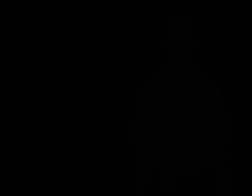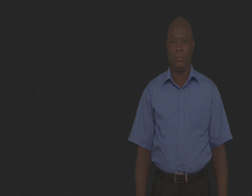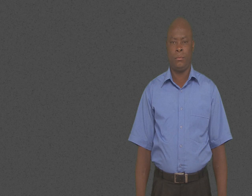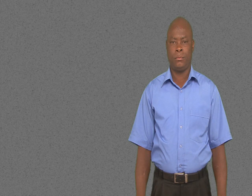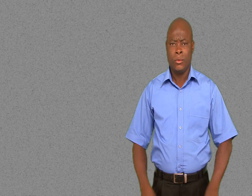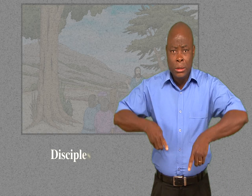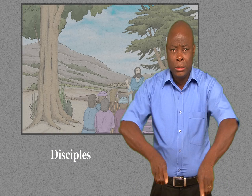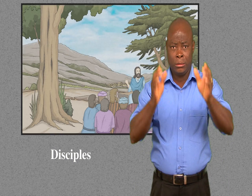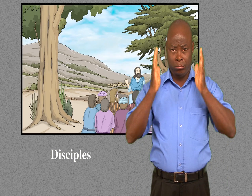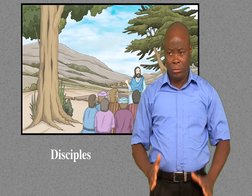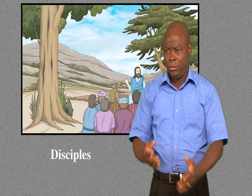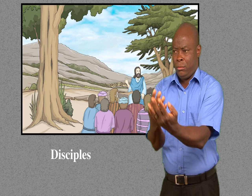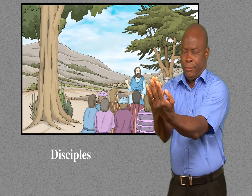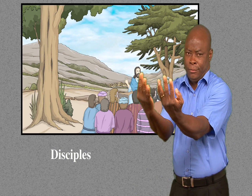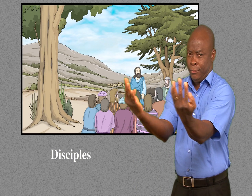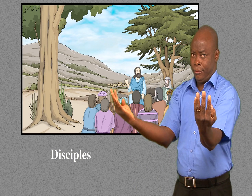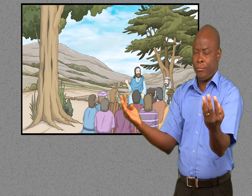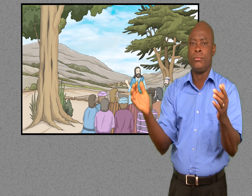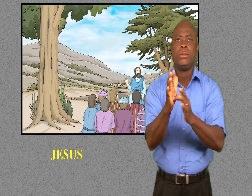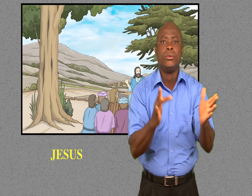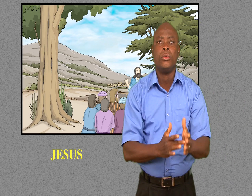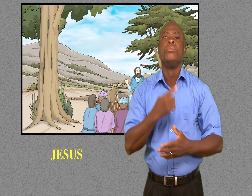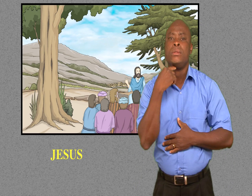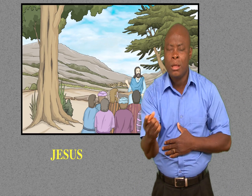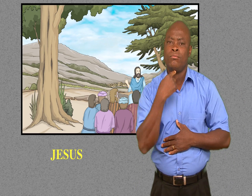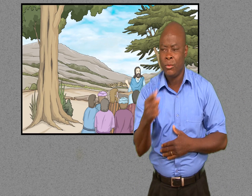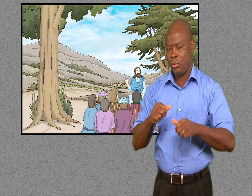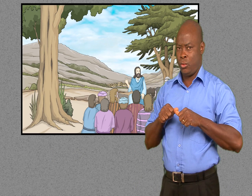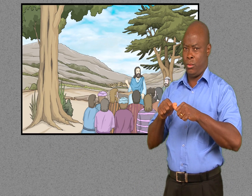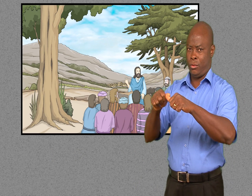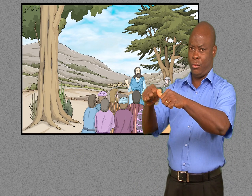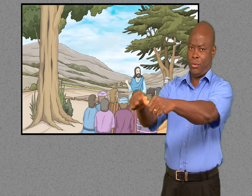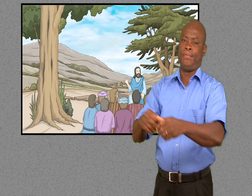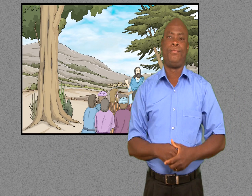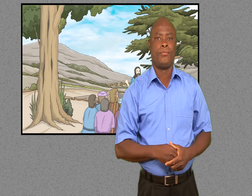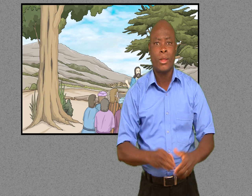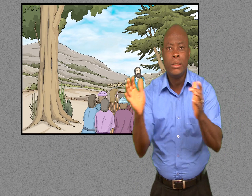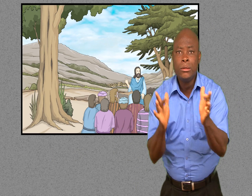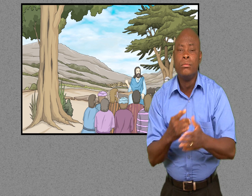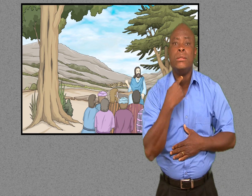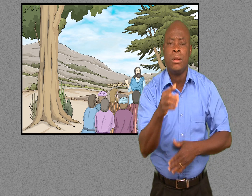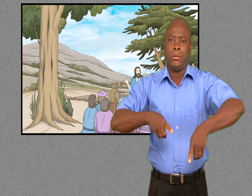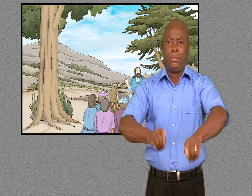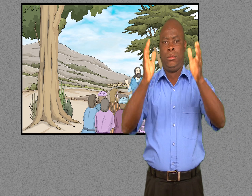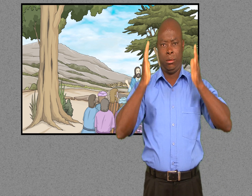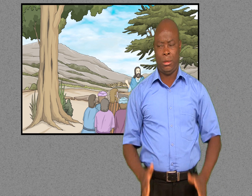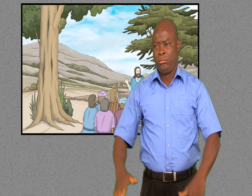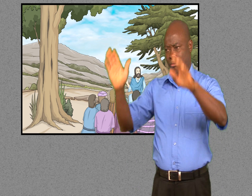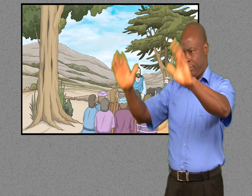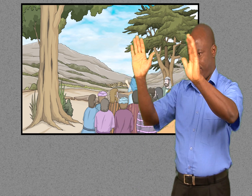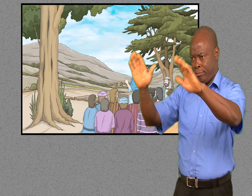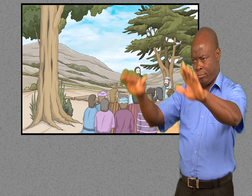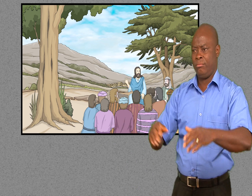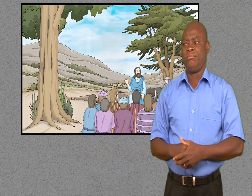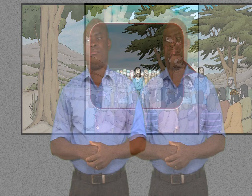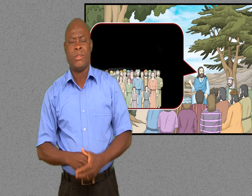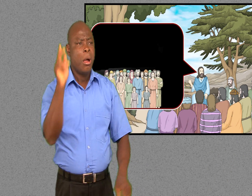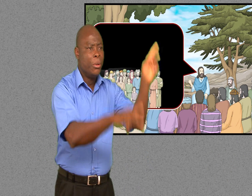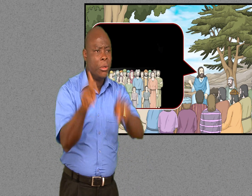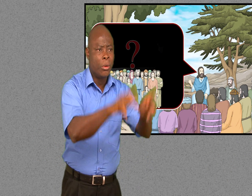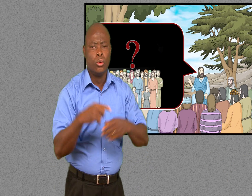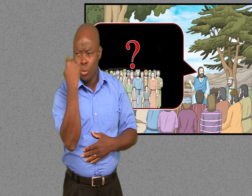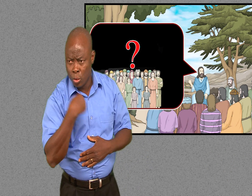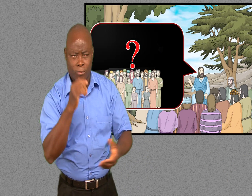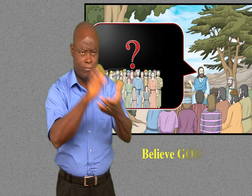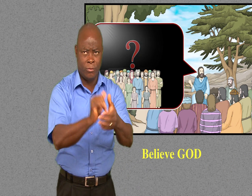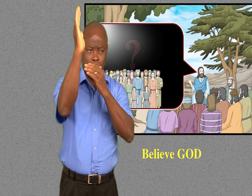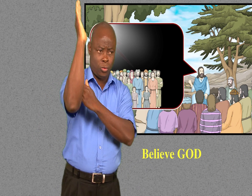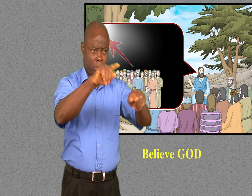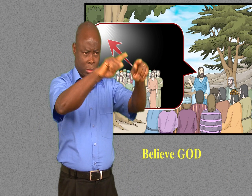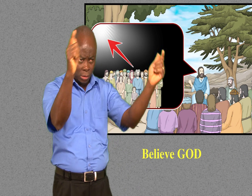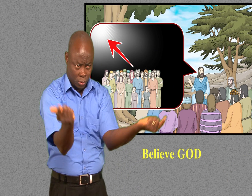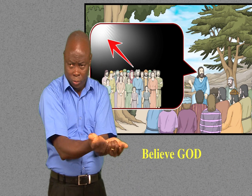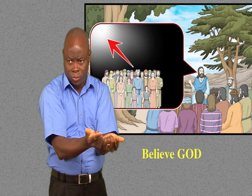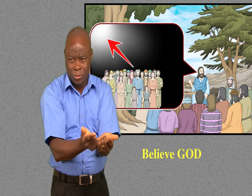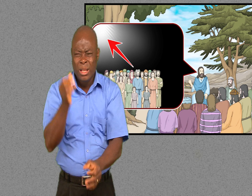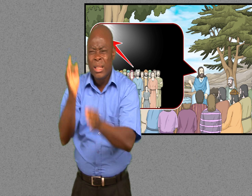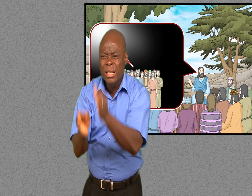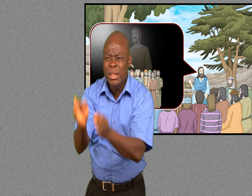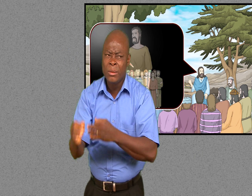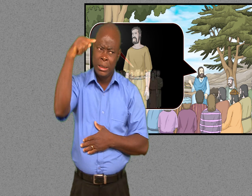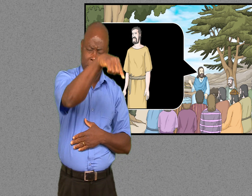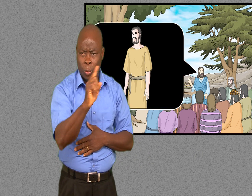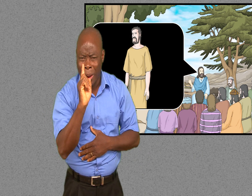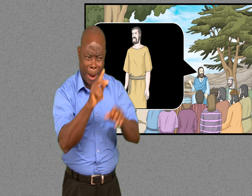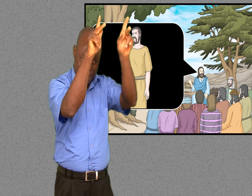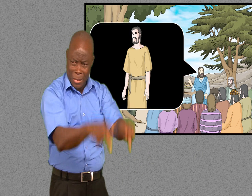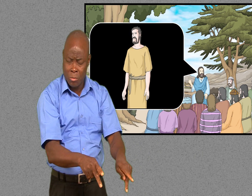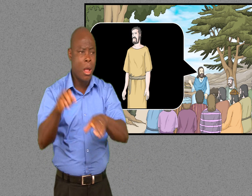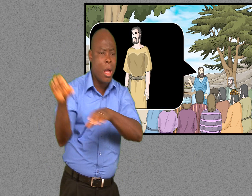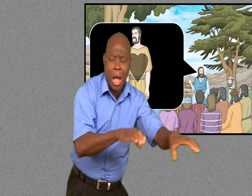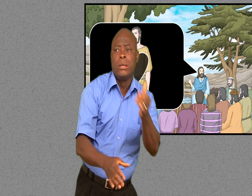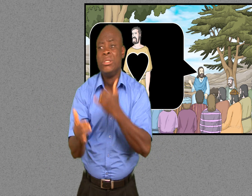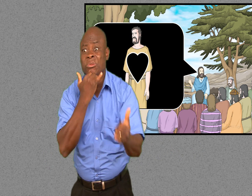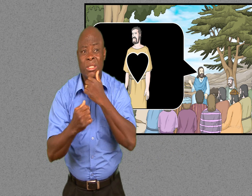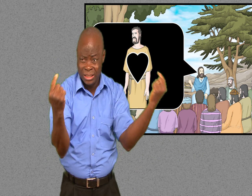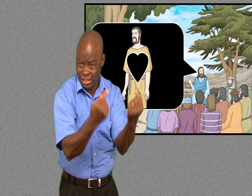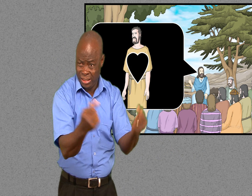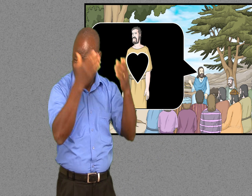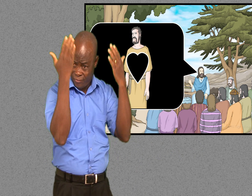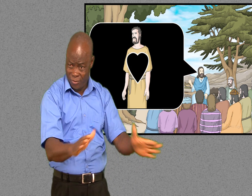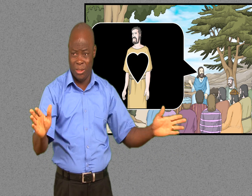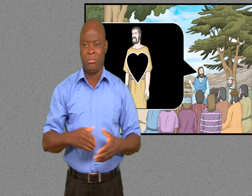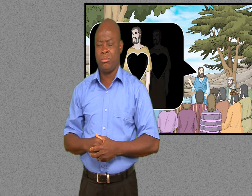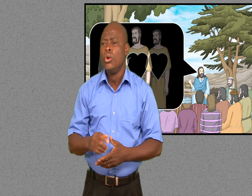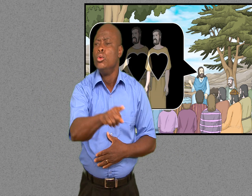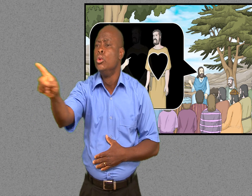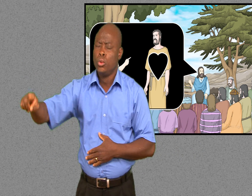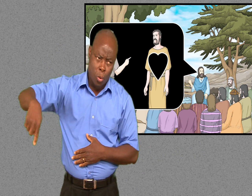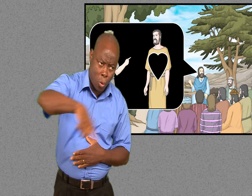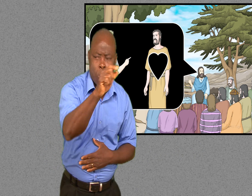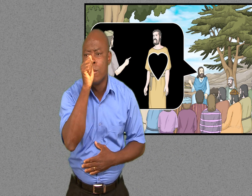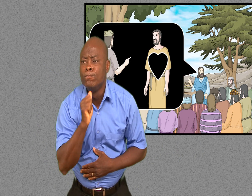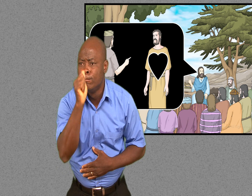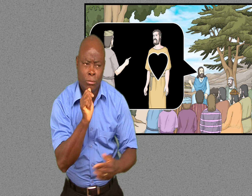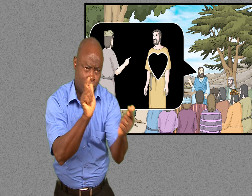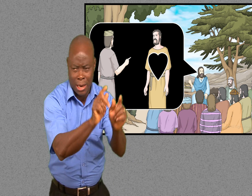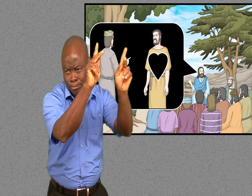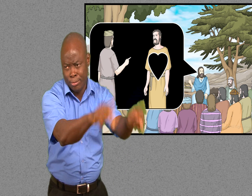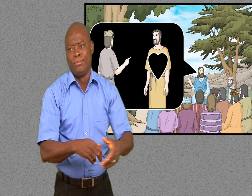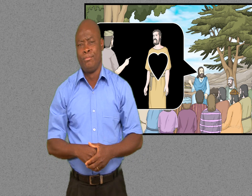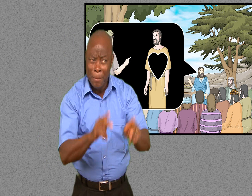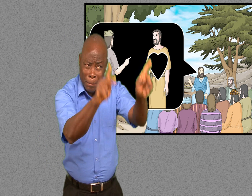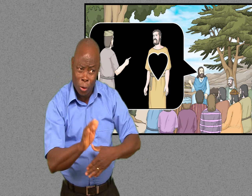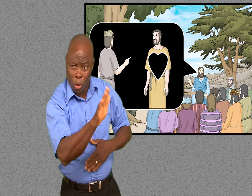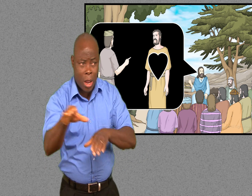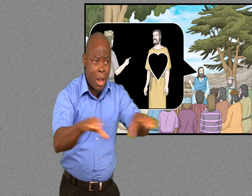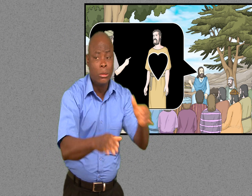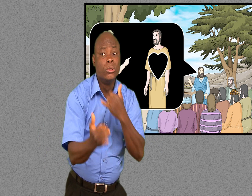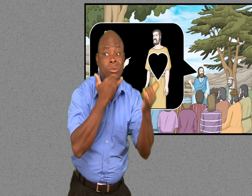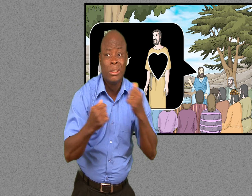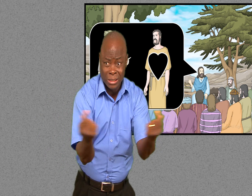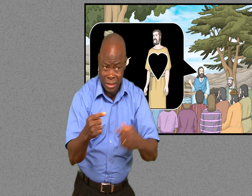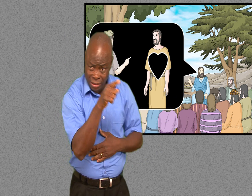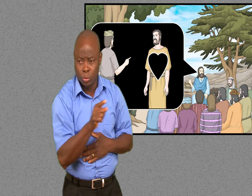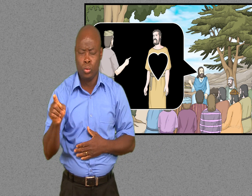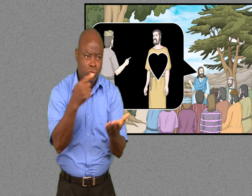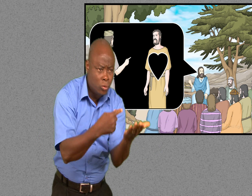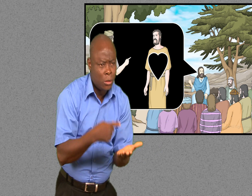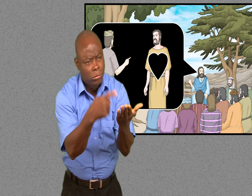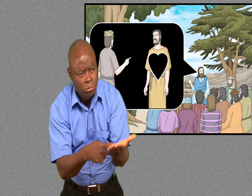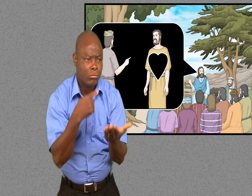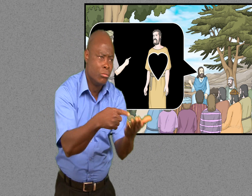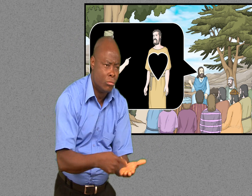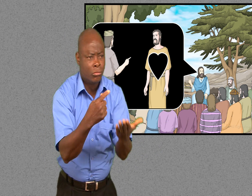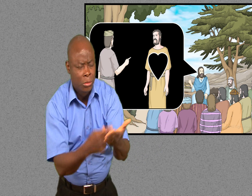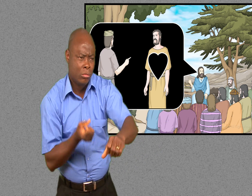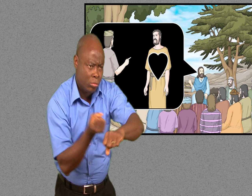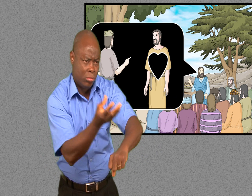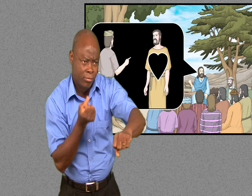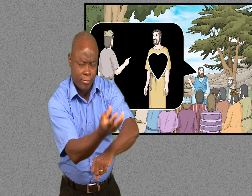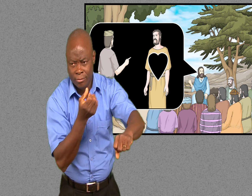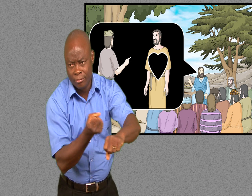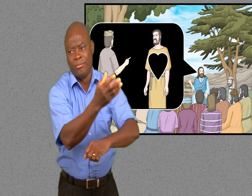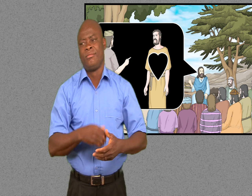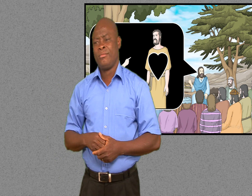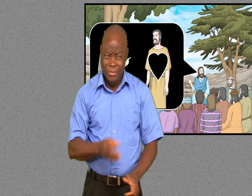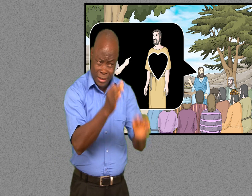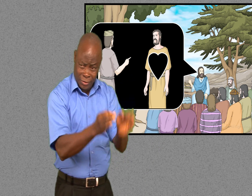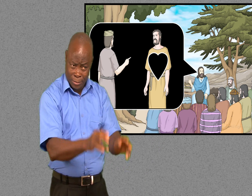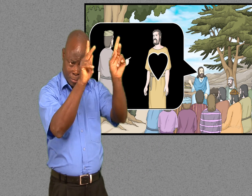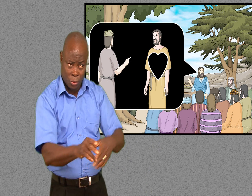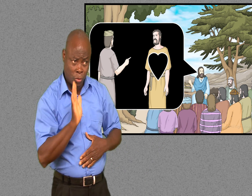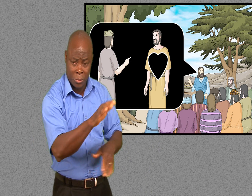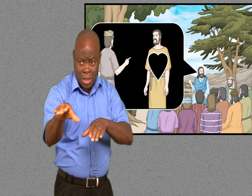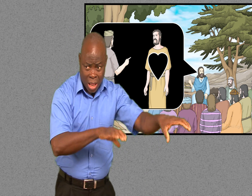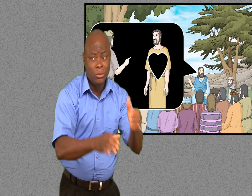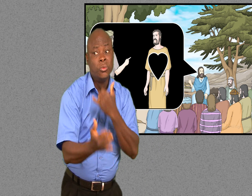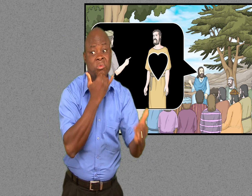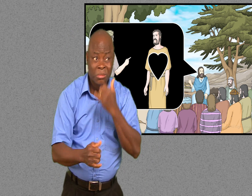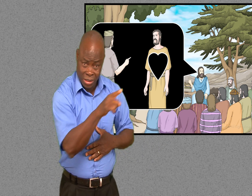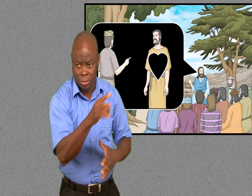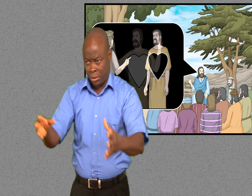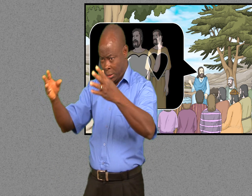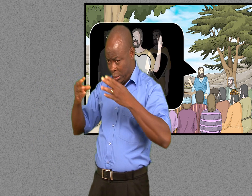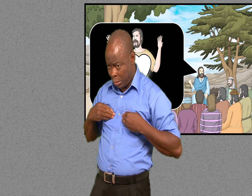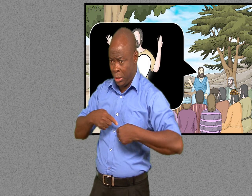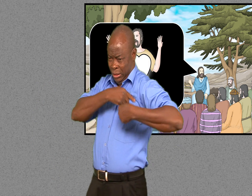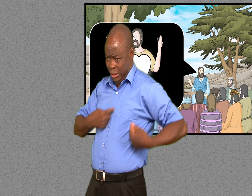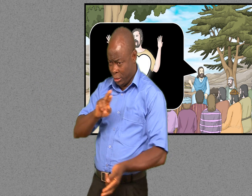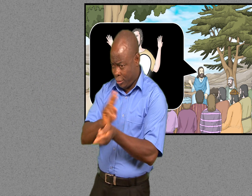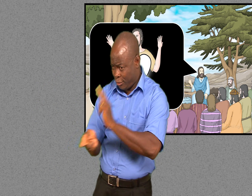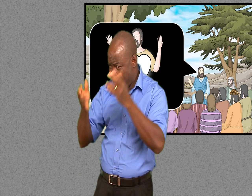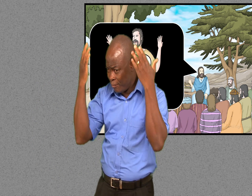If your brother sins against you, go and confront him privately.